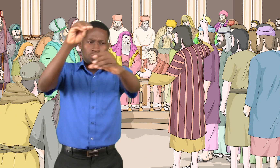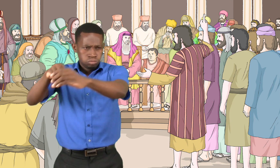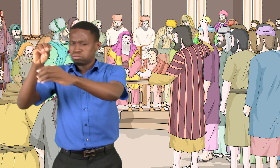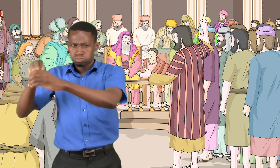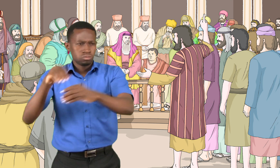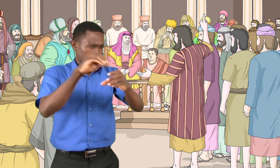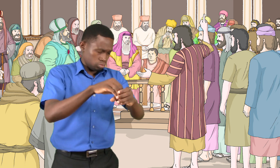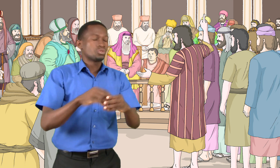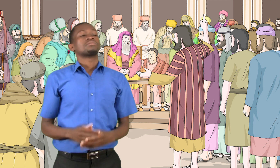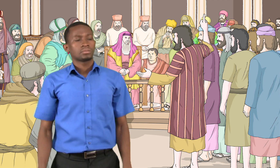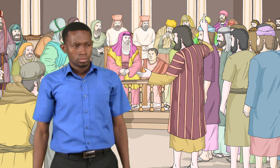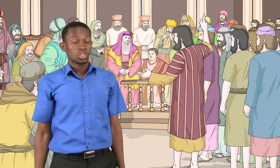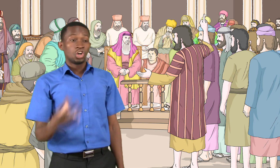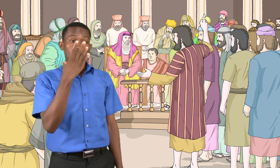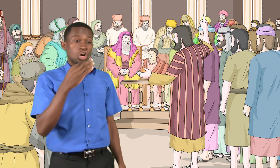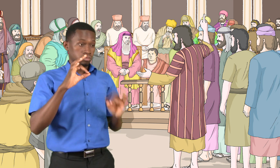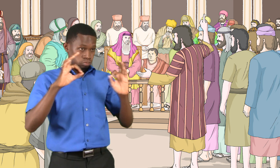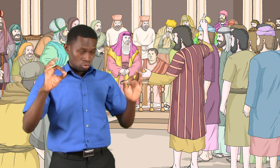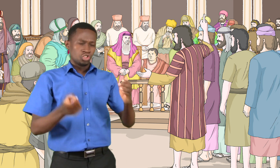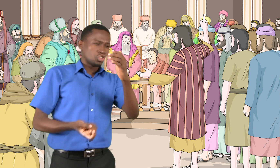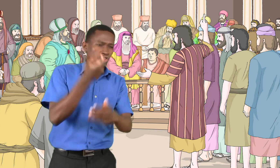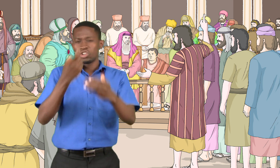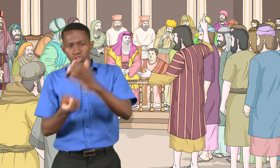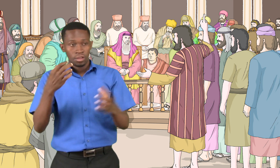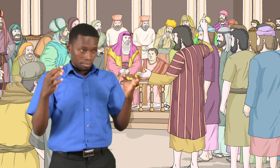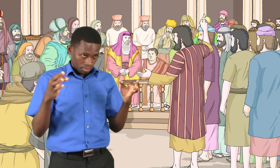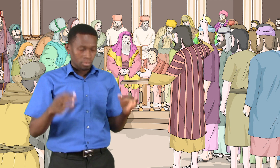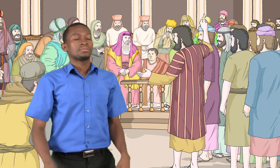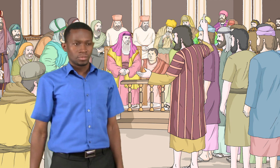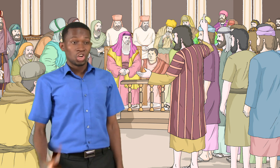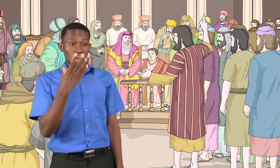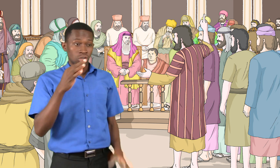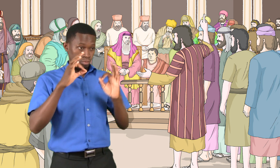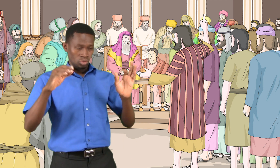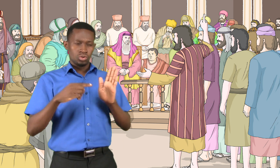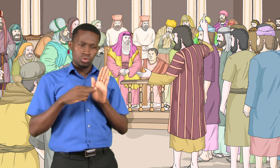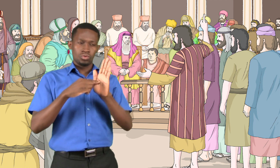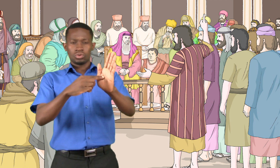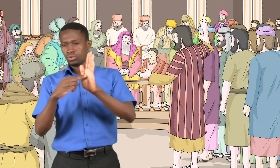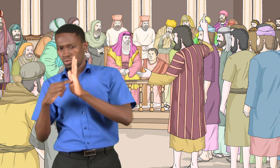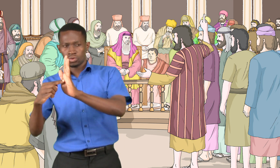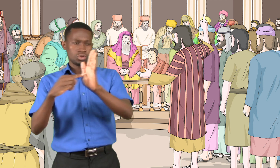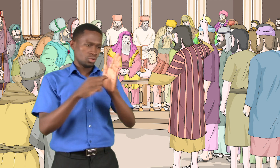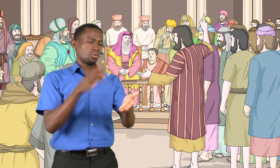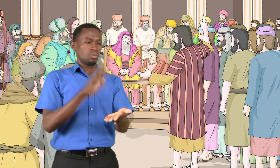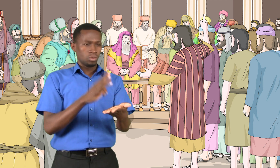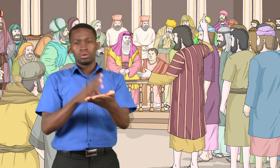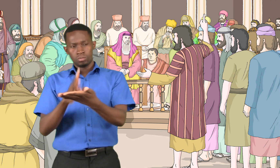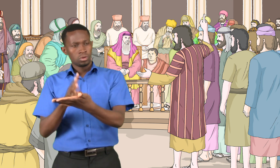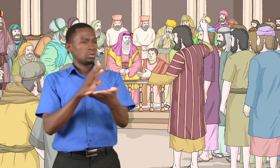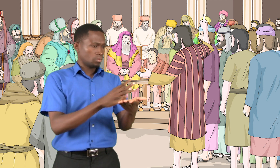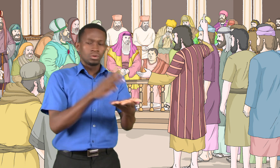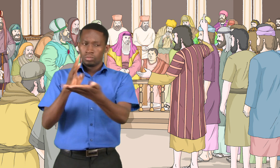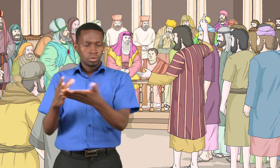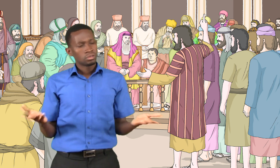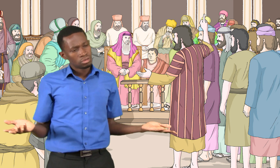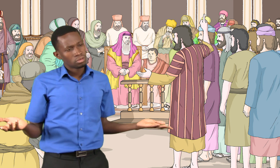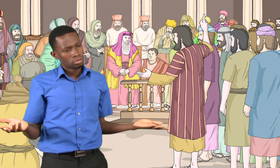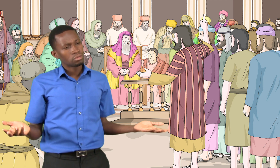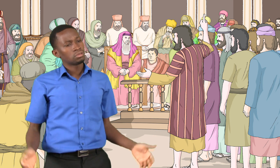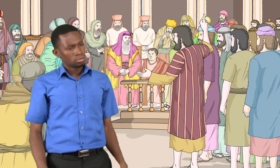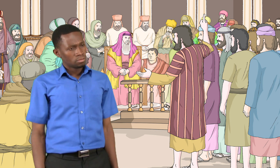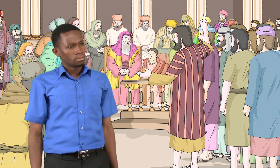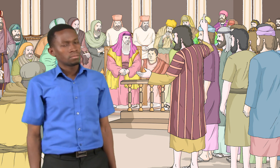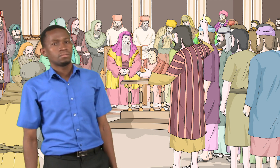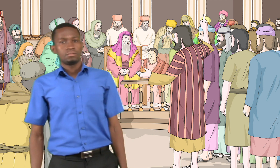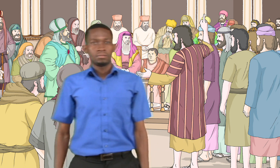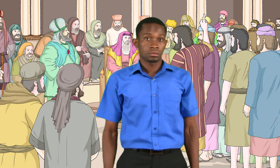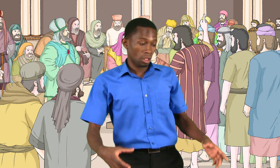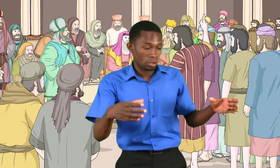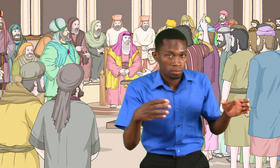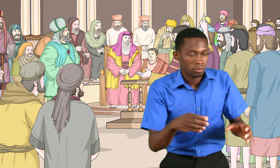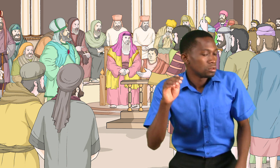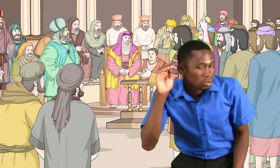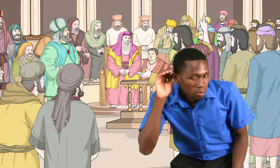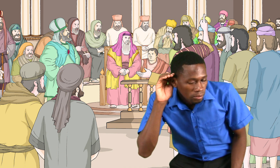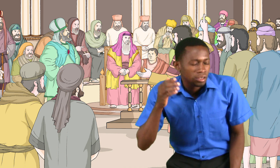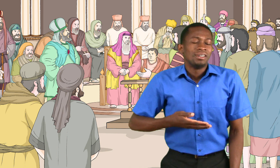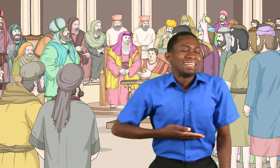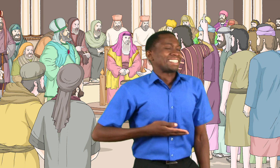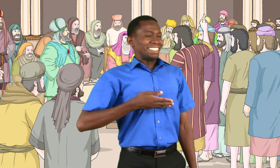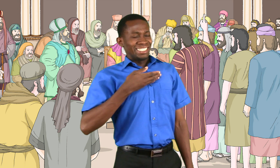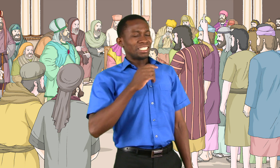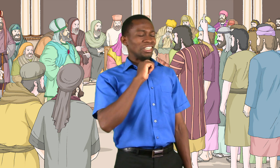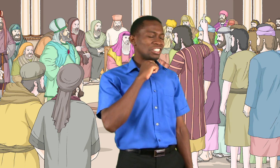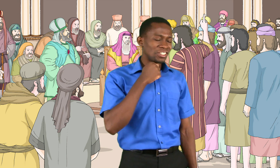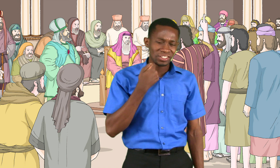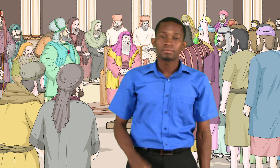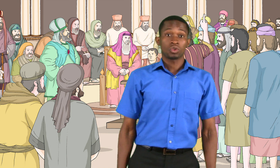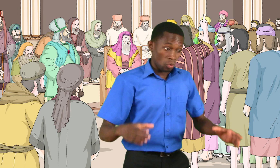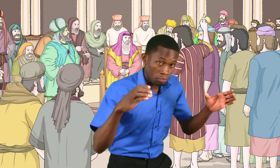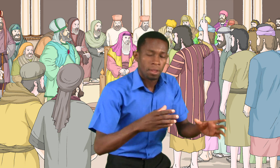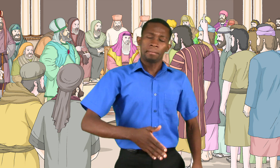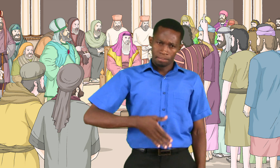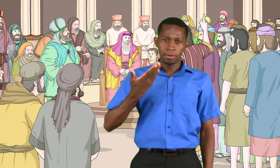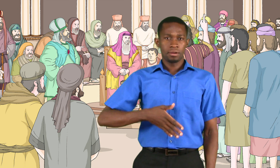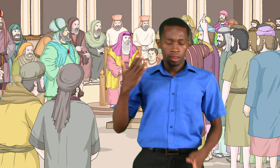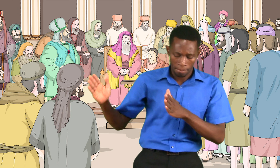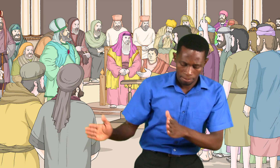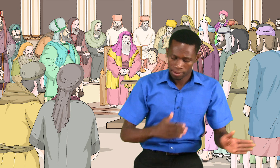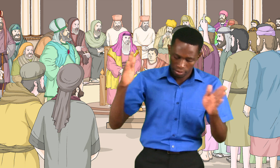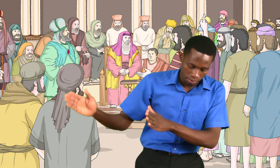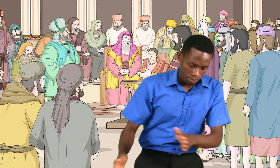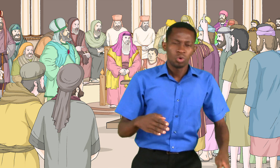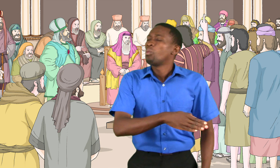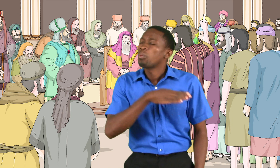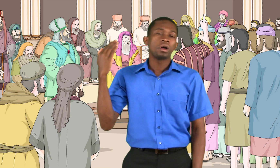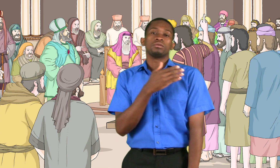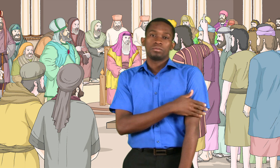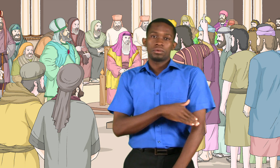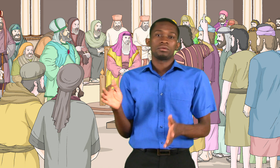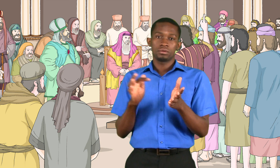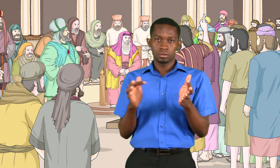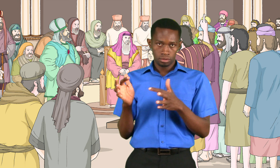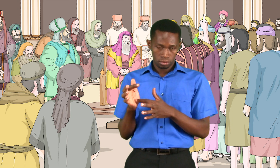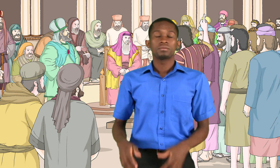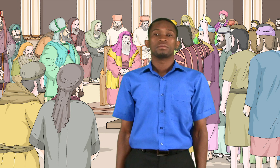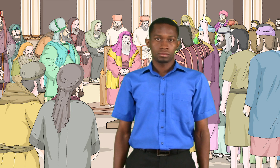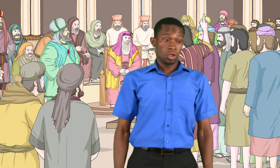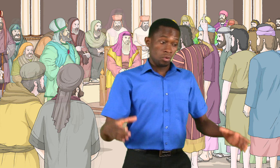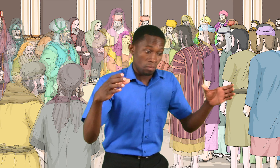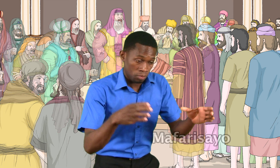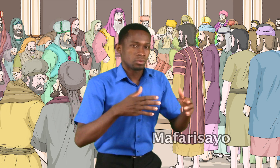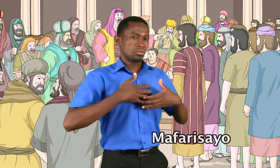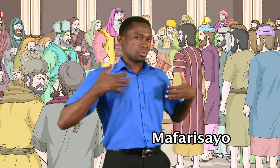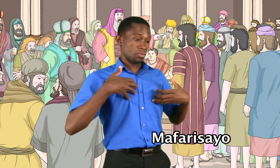When the Council members heard this, they were enraged, and they resolved to put the apostles to death.